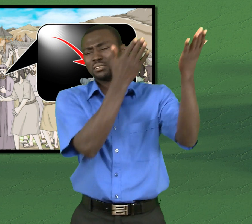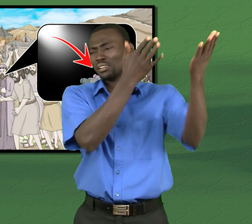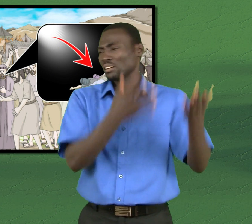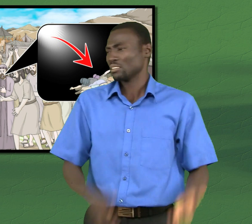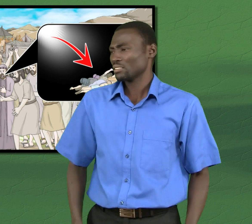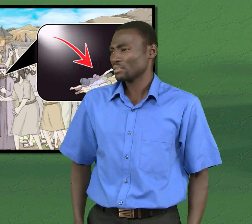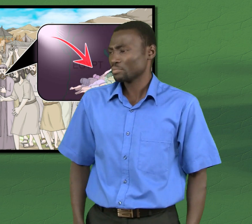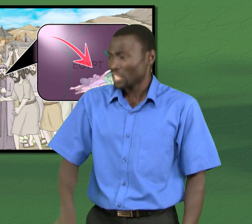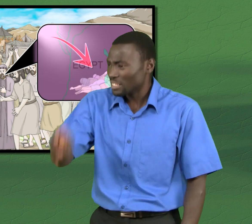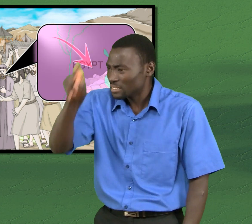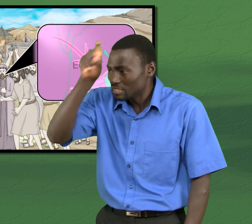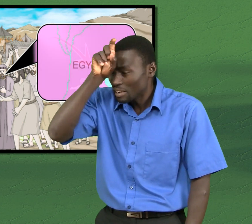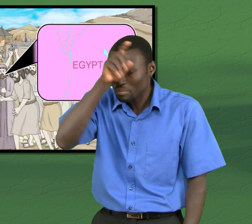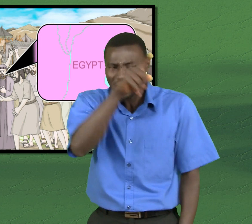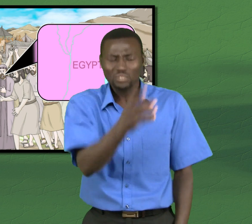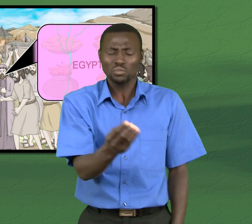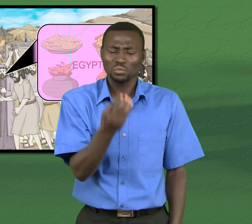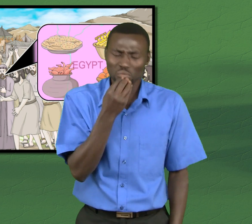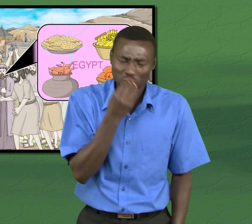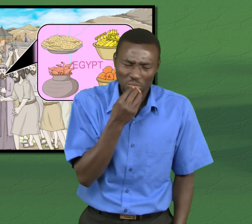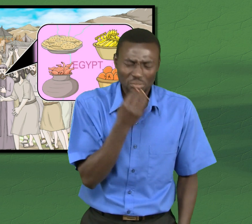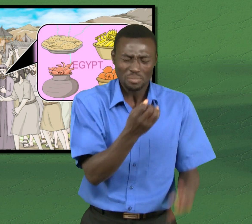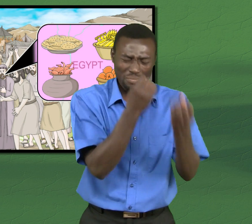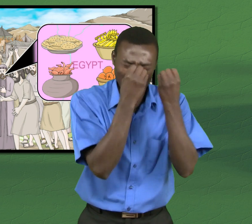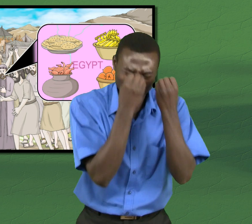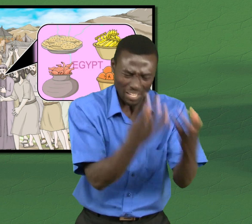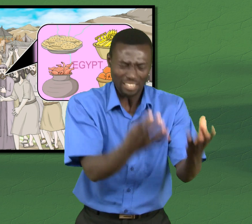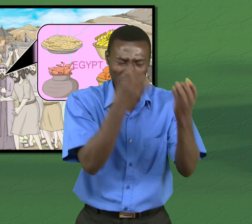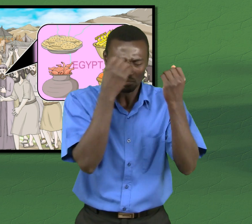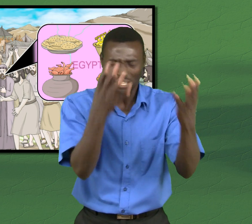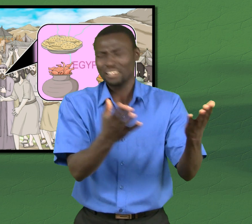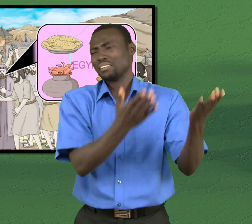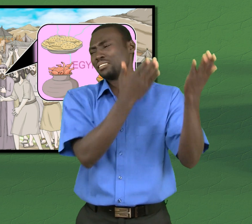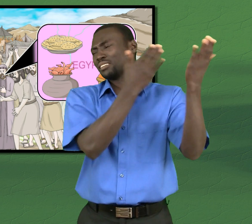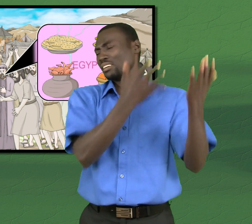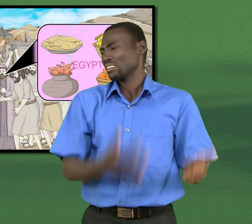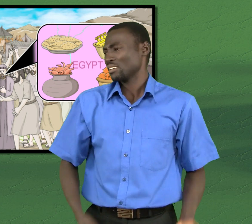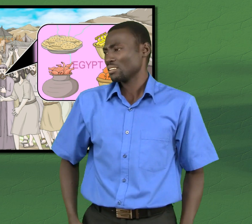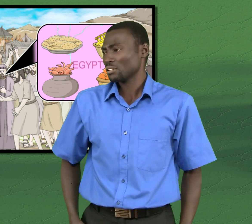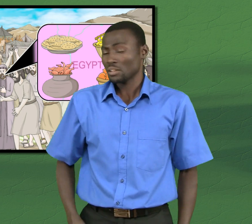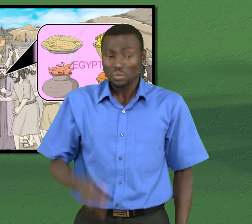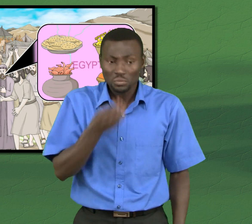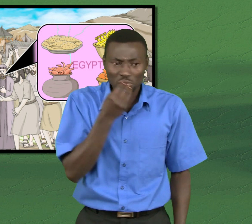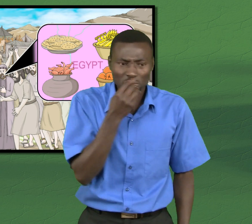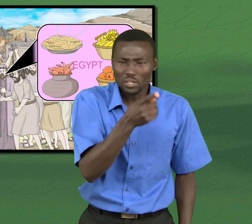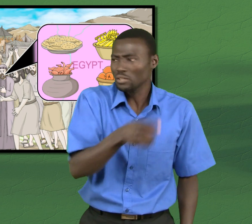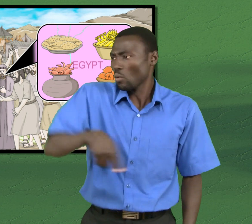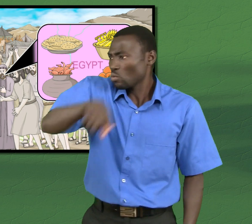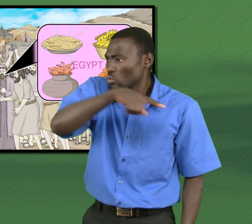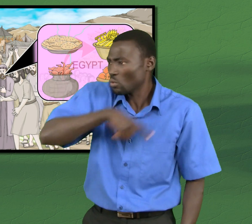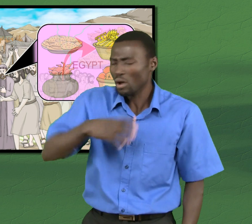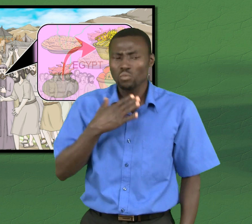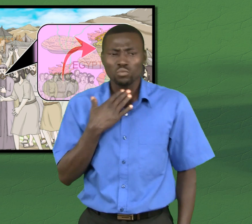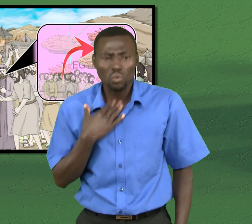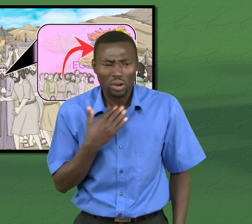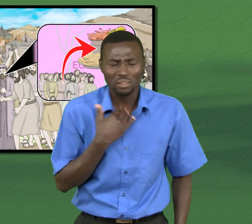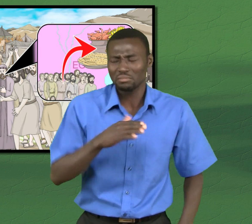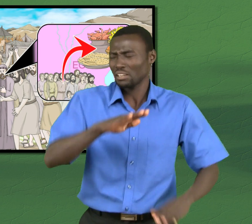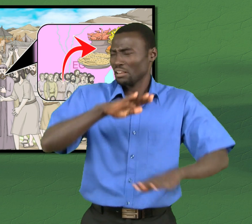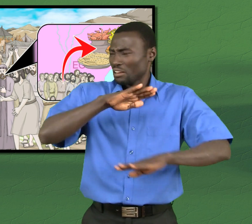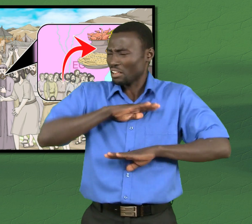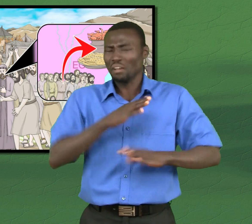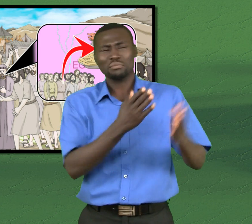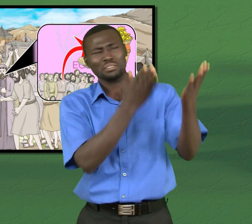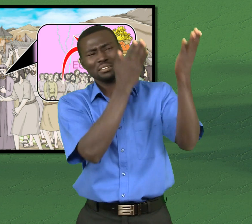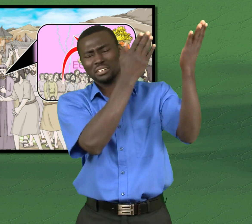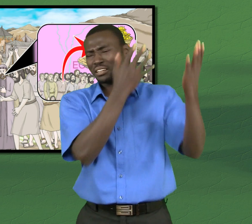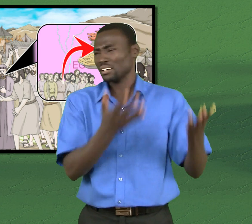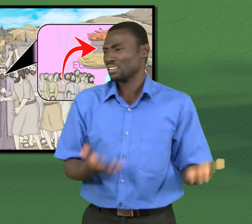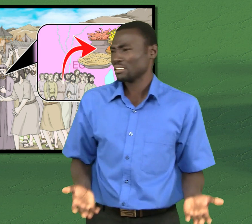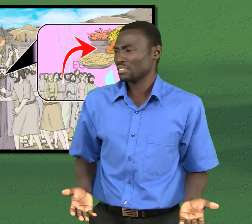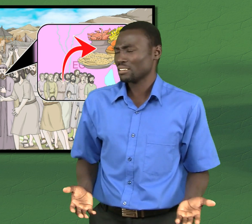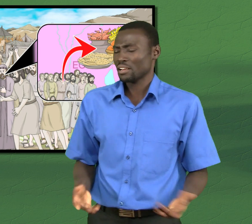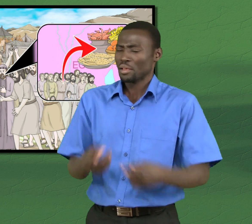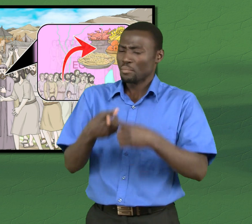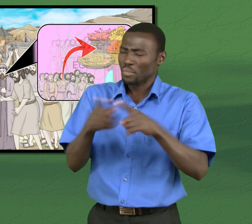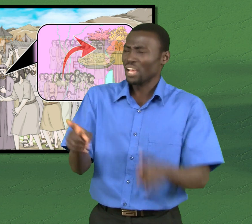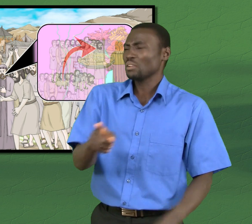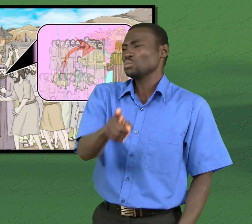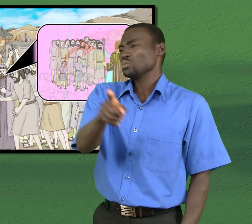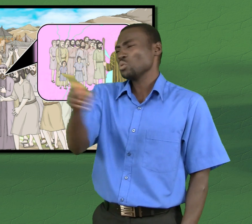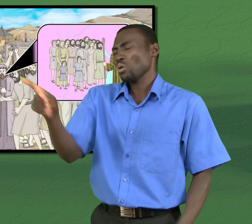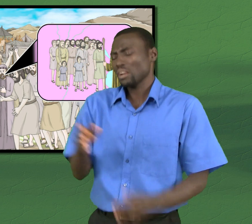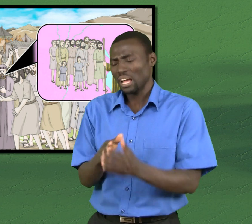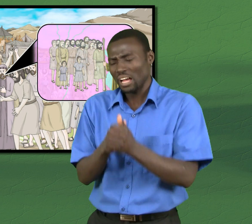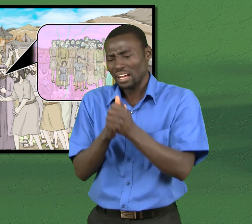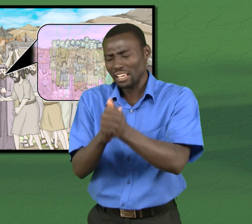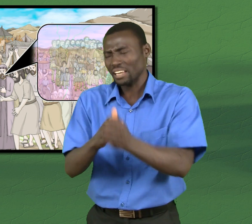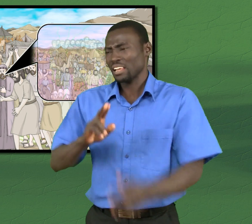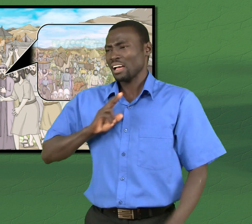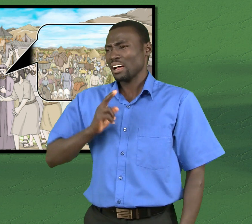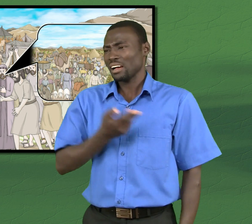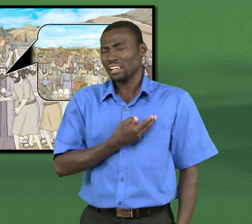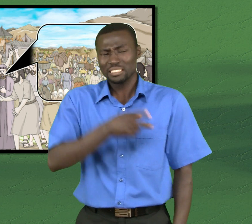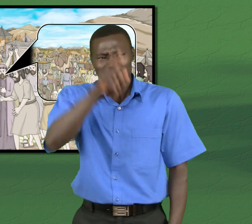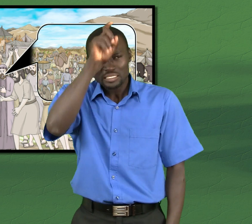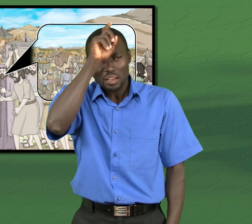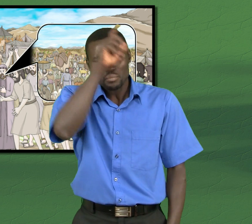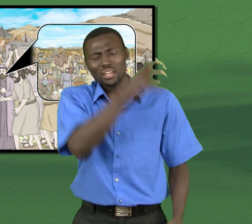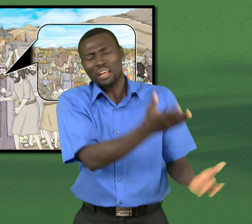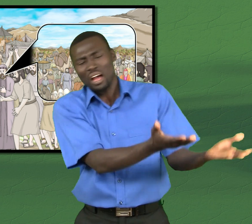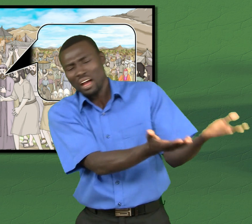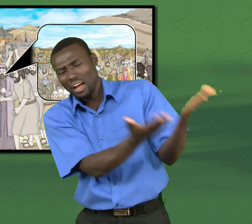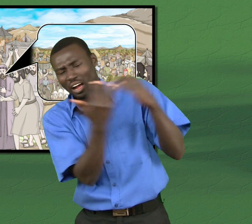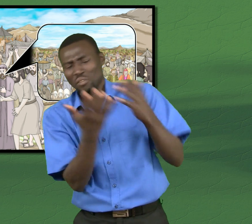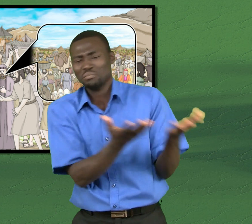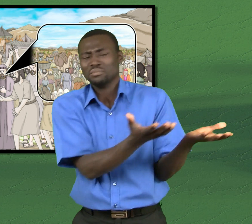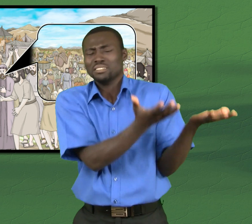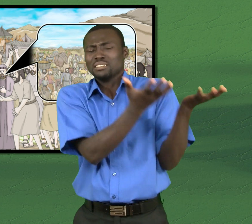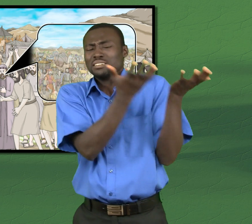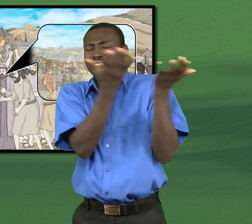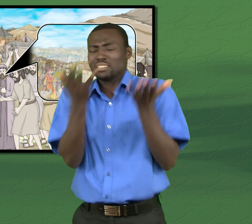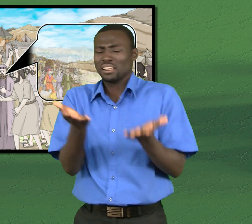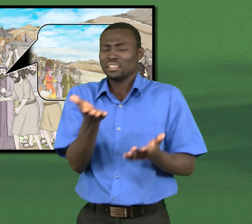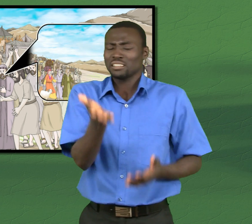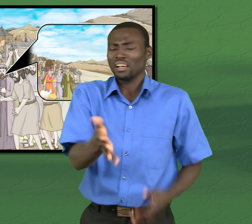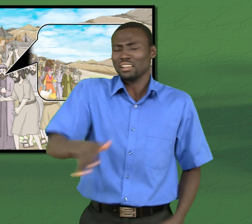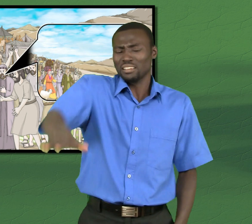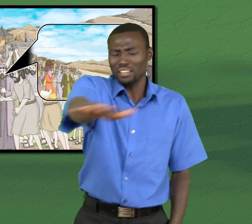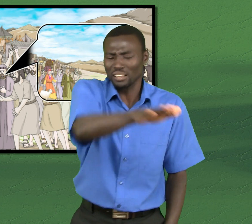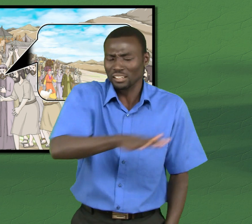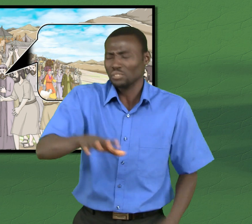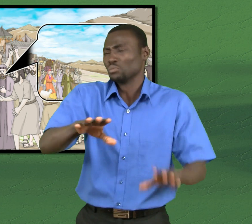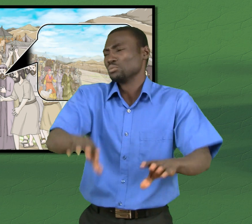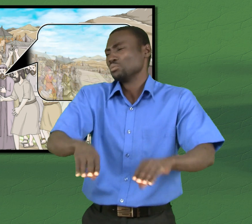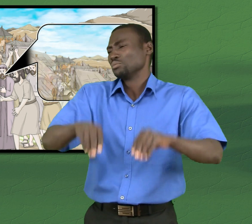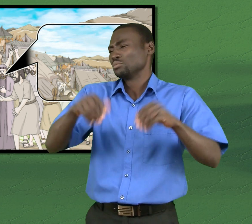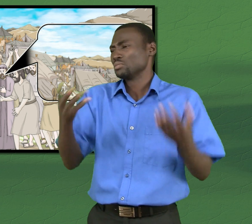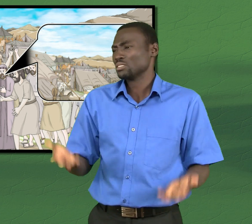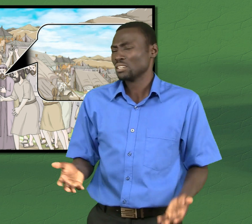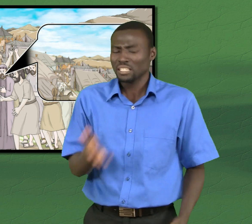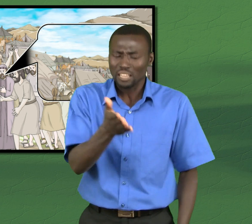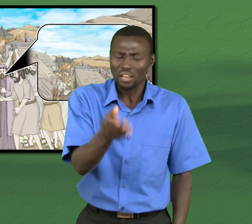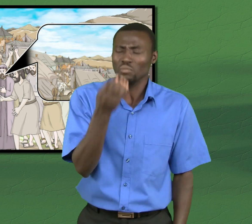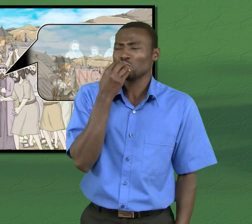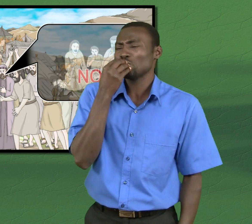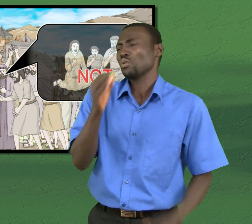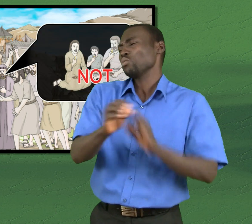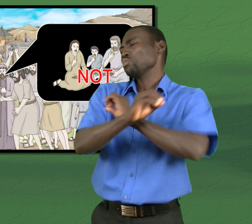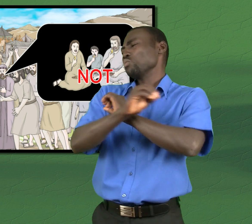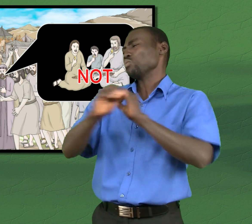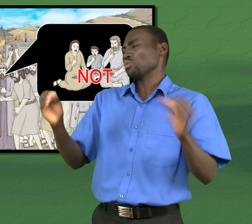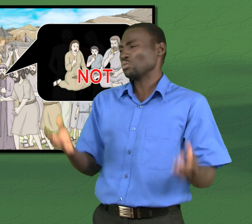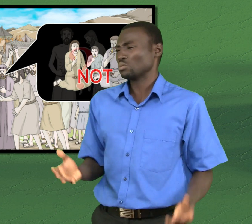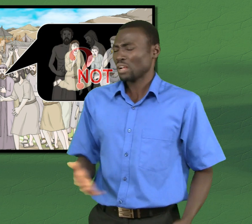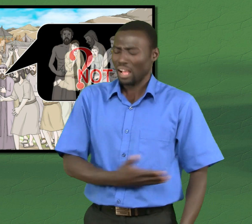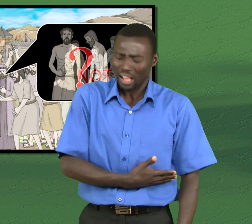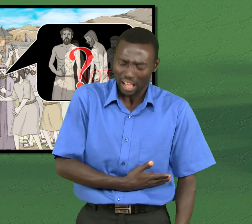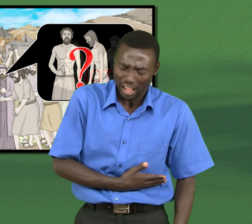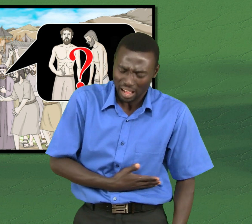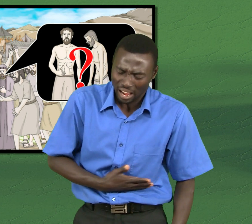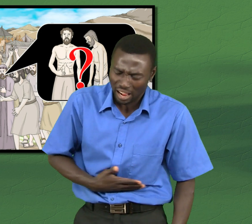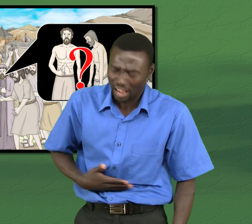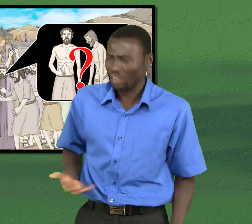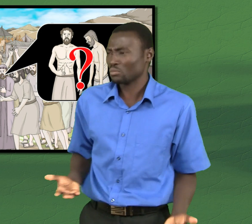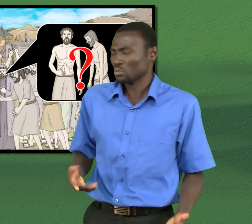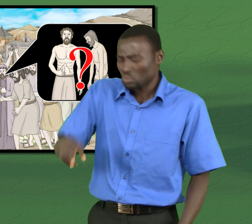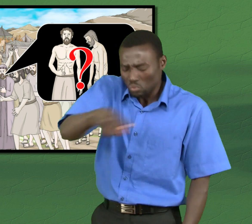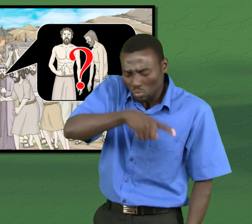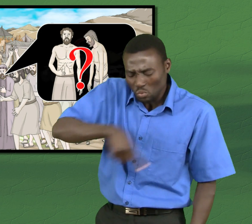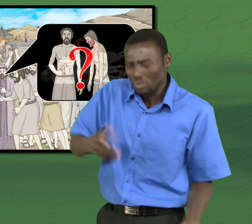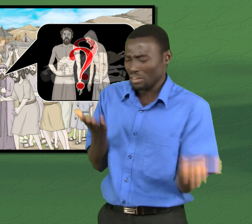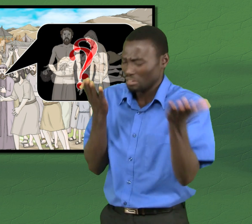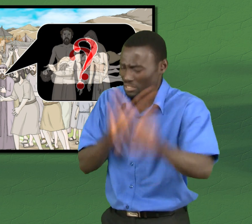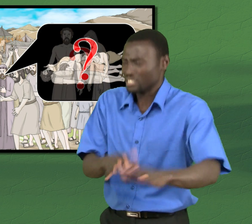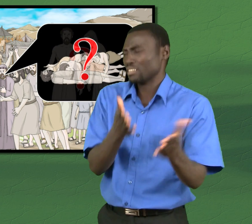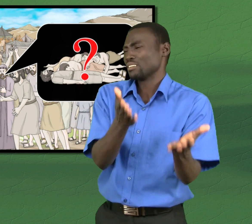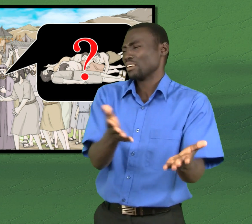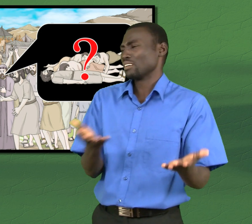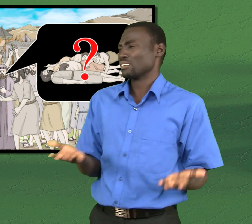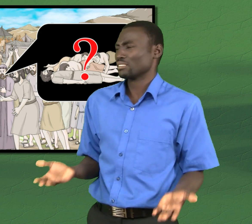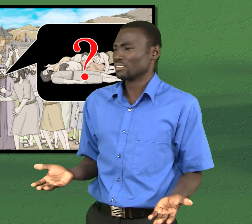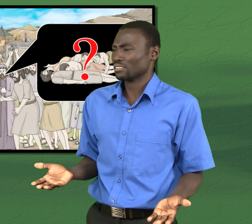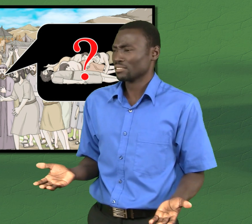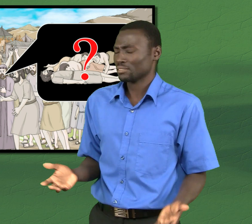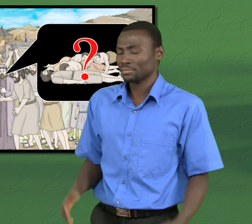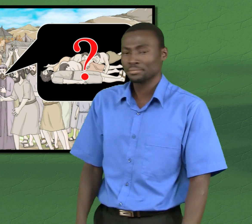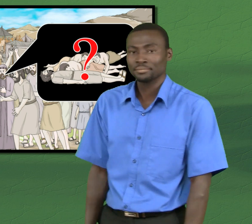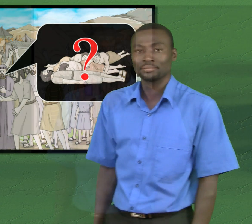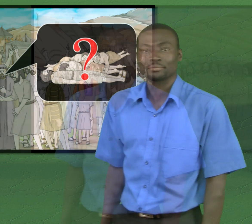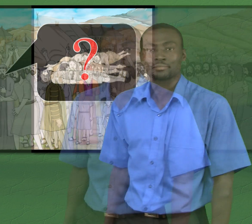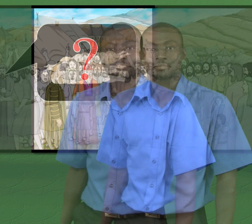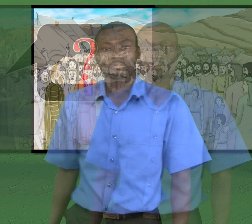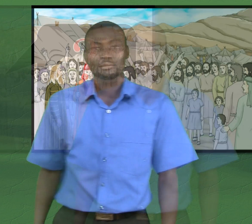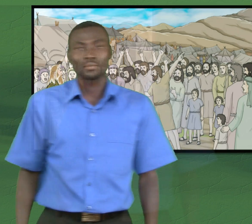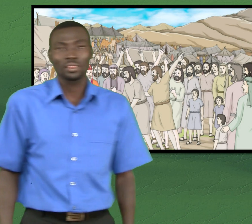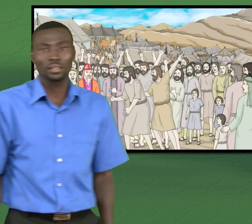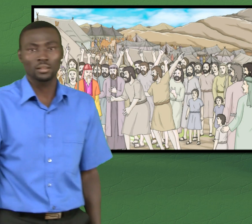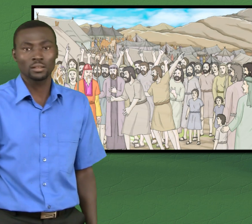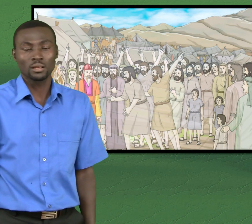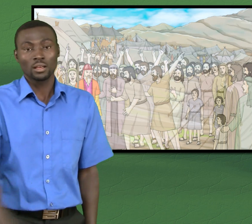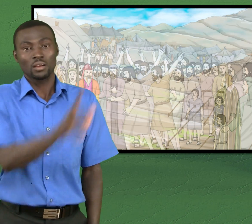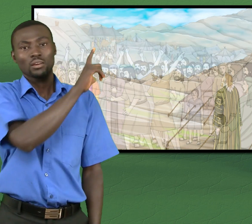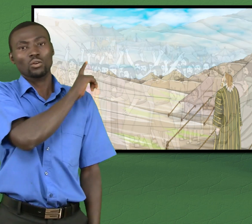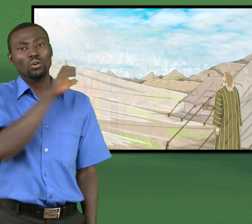“There we sat by pots of meat and ate our fill of bread, but you have brought us into this desert to starve this whole assembly to death!”